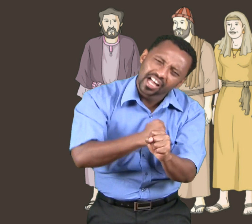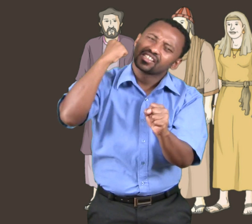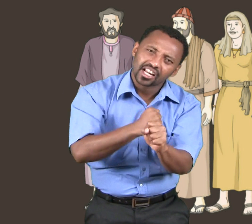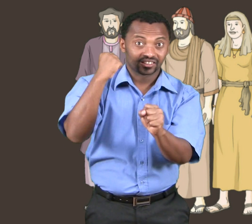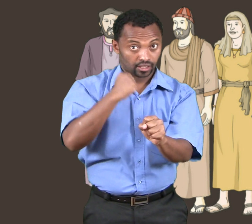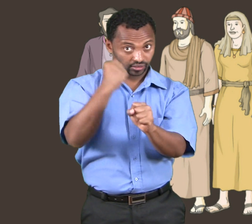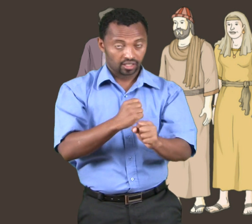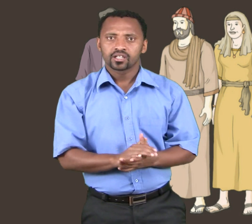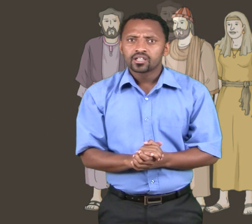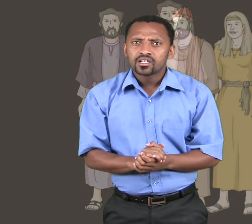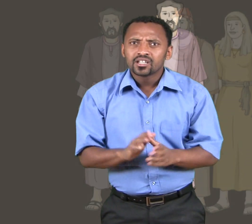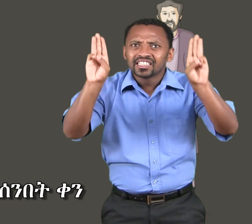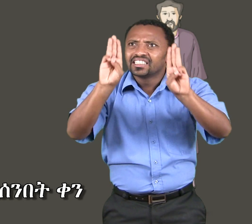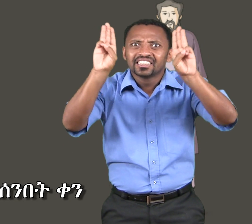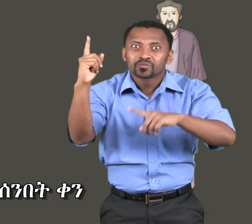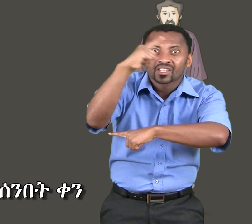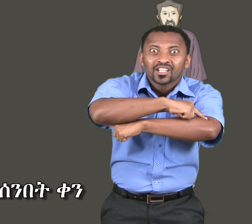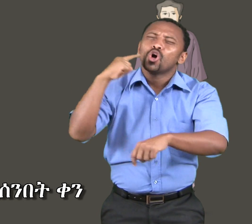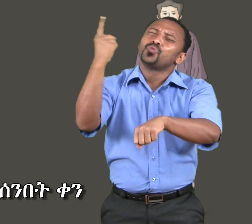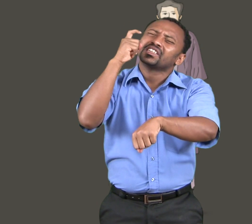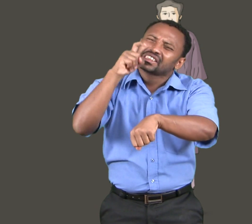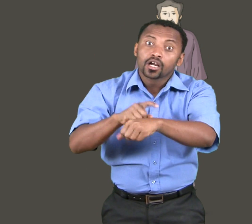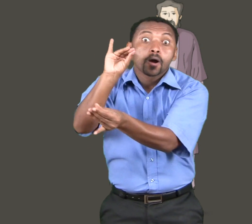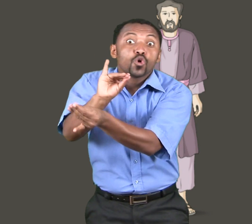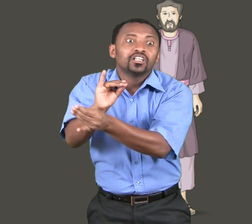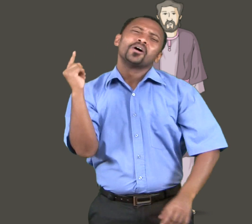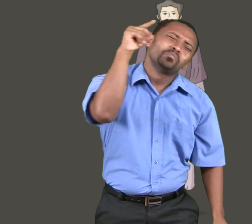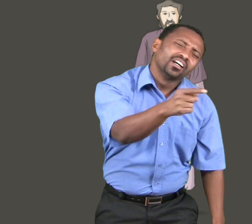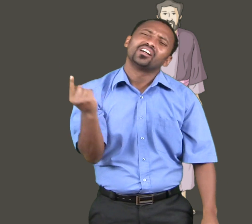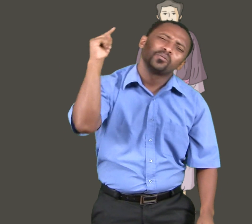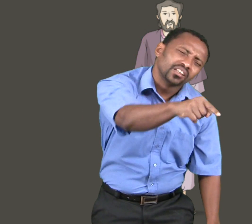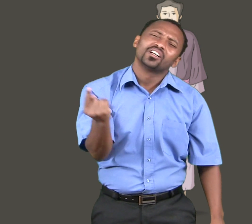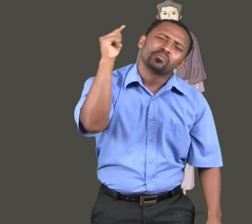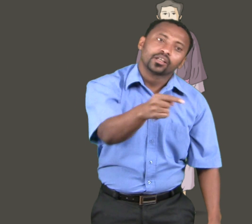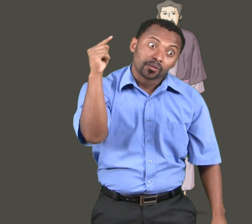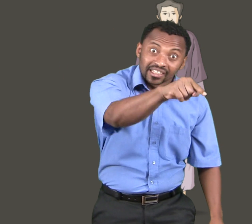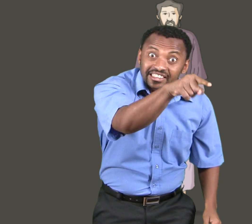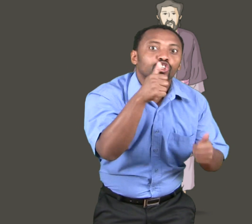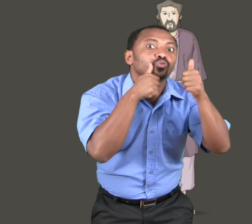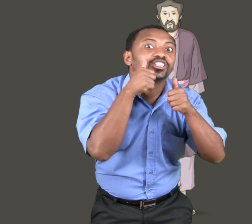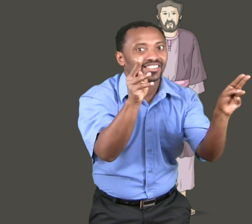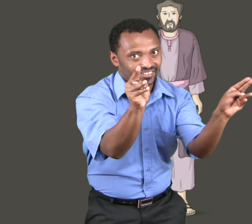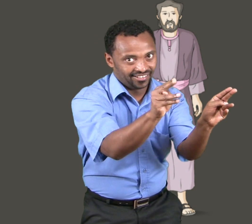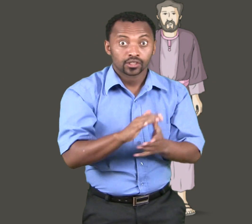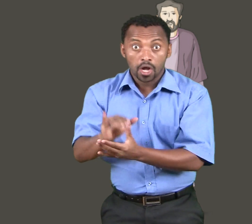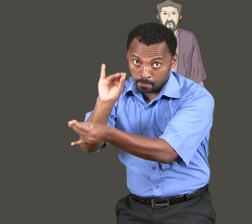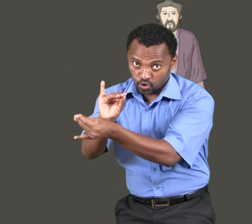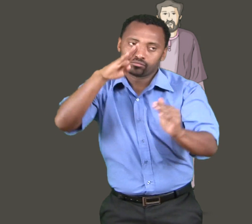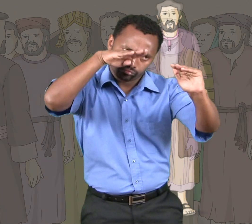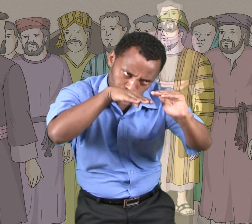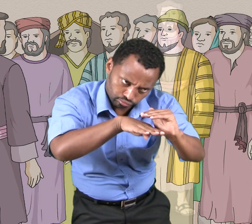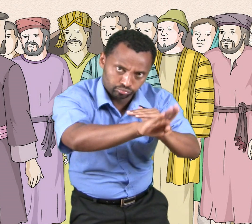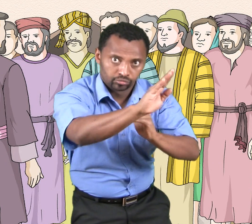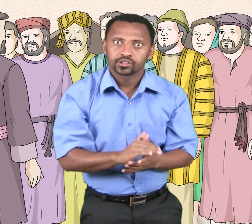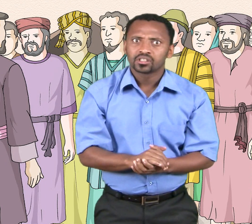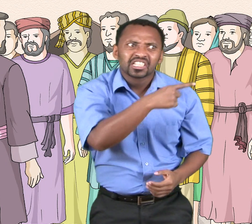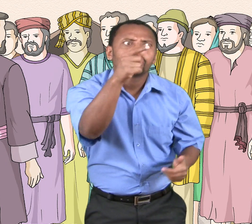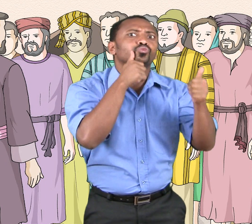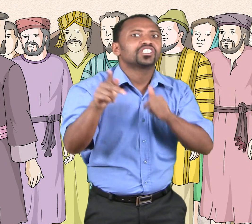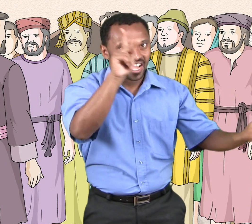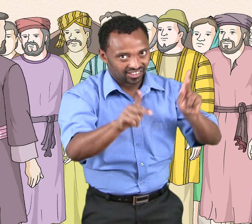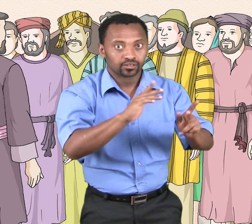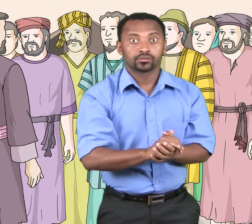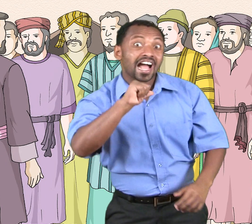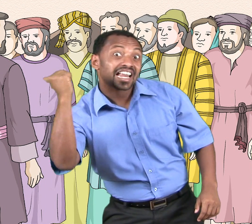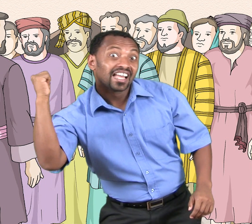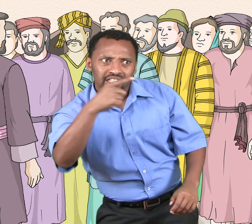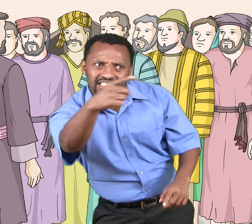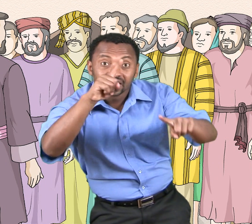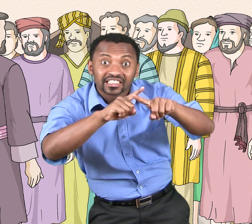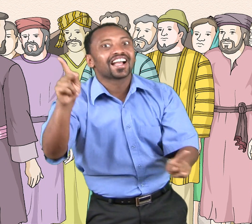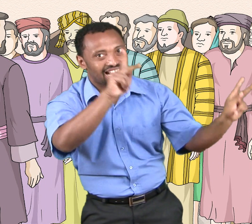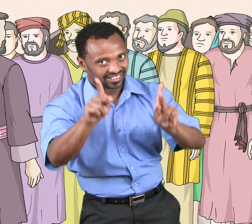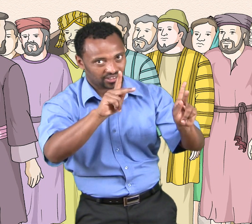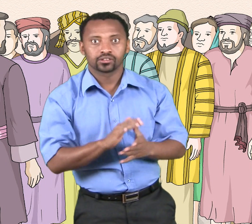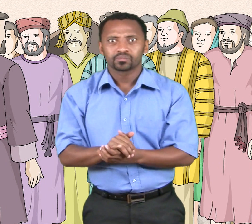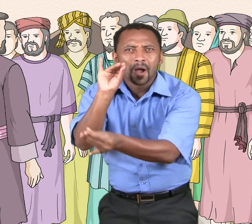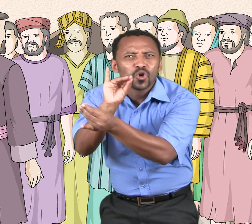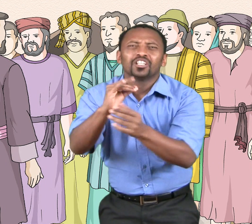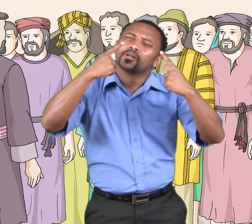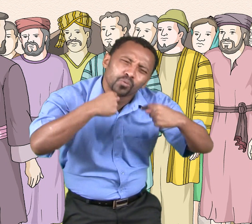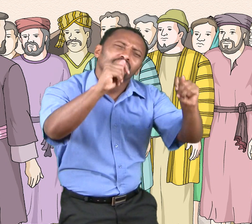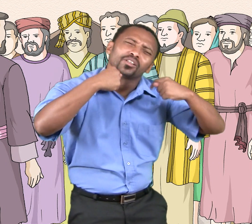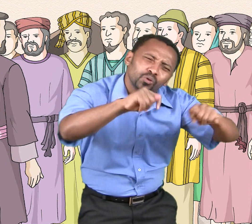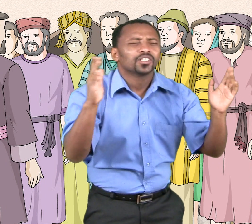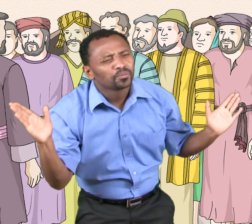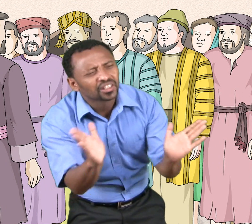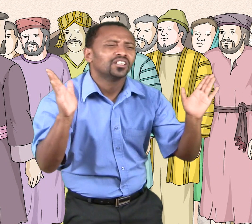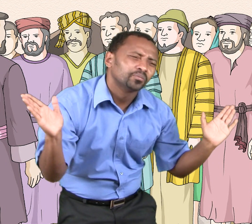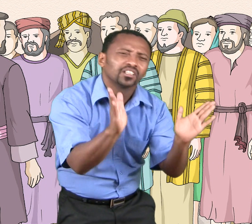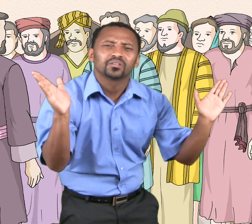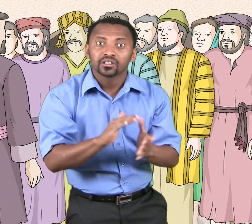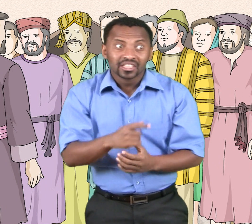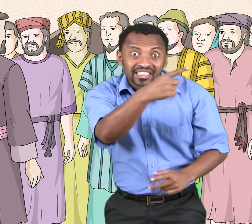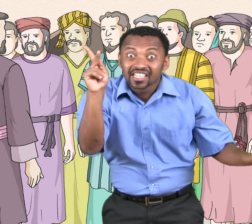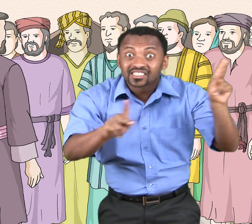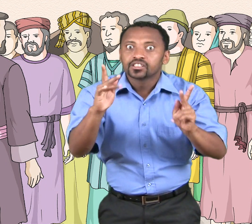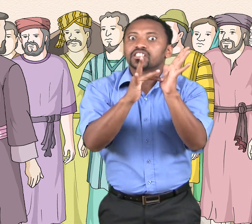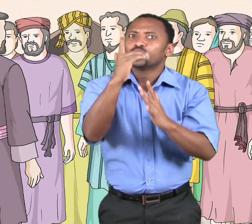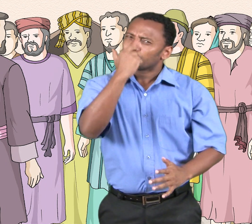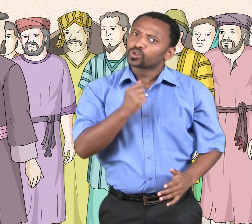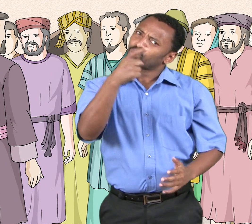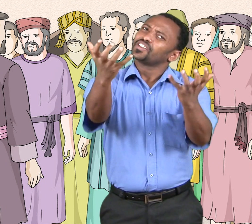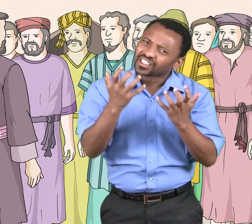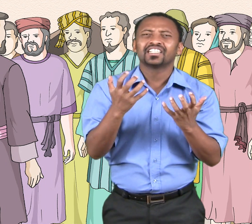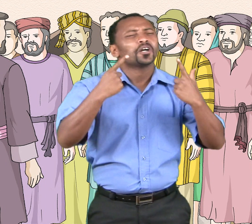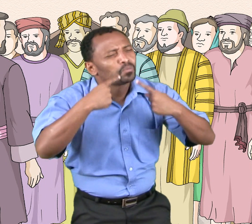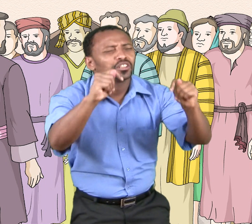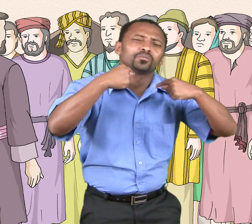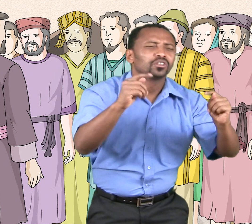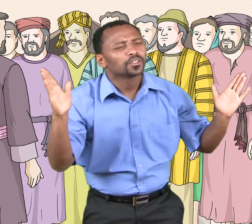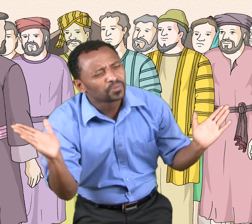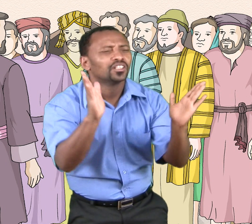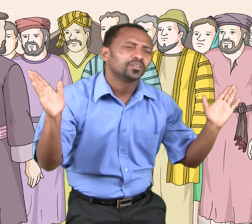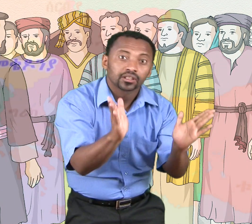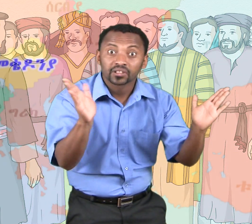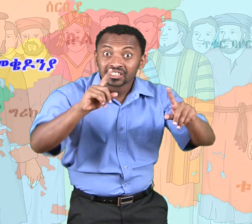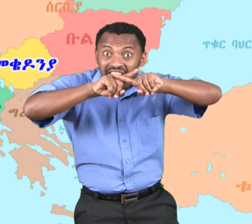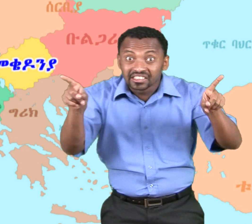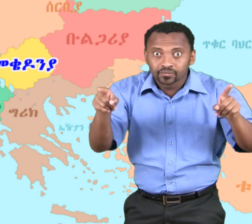Every Sabbath he reasoned in the synagogue, trying to persuade Jews and Greeks alike.